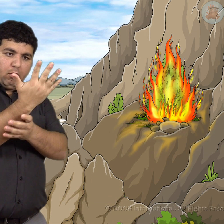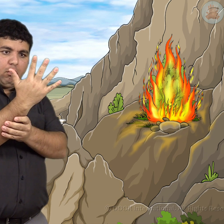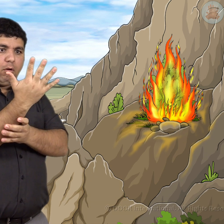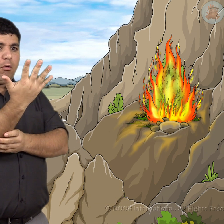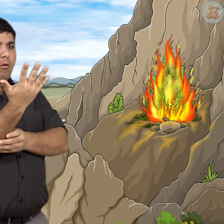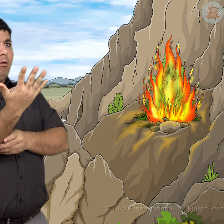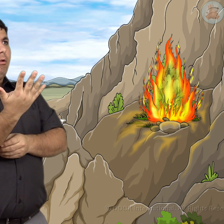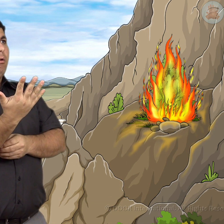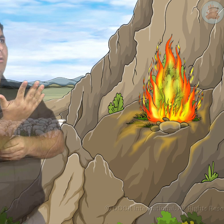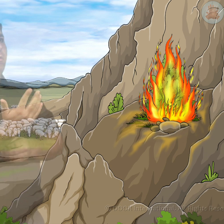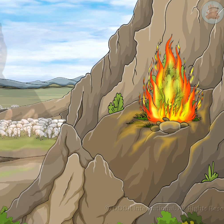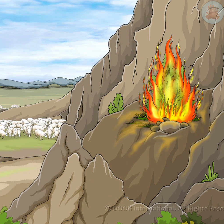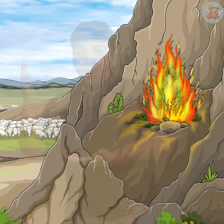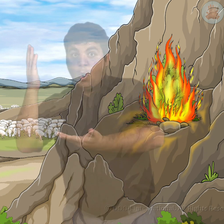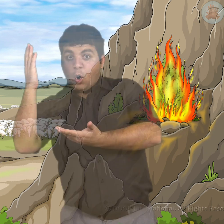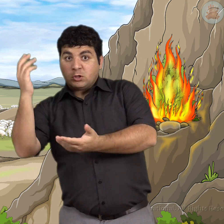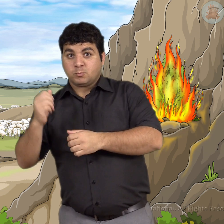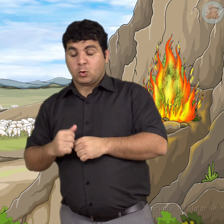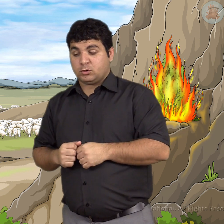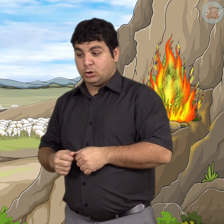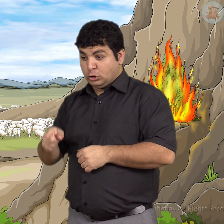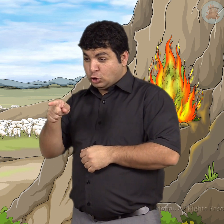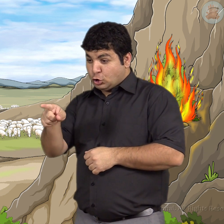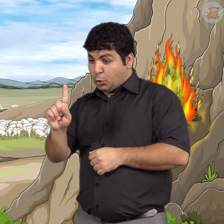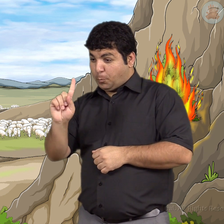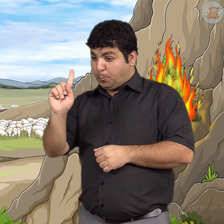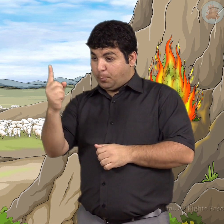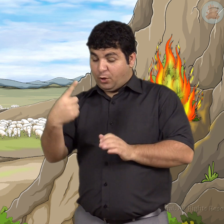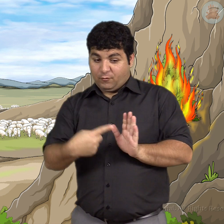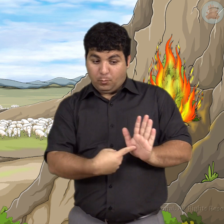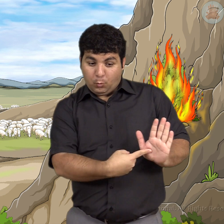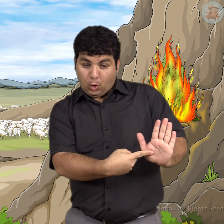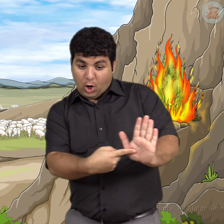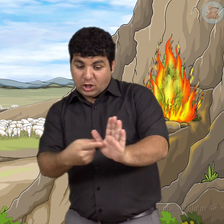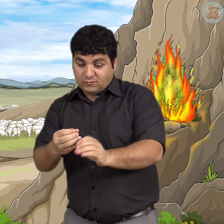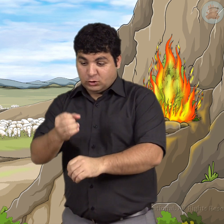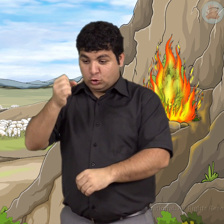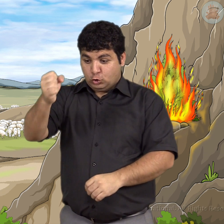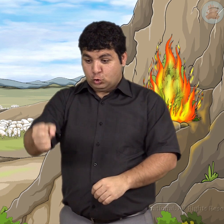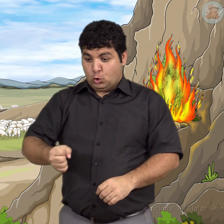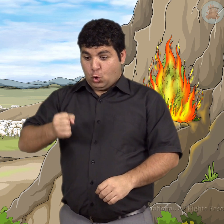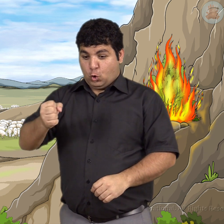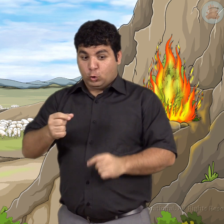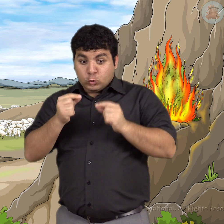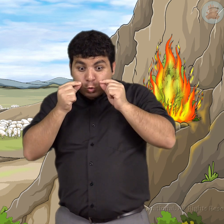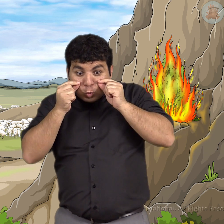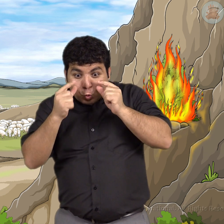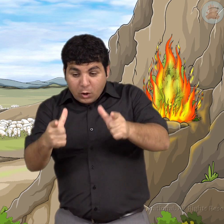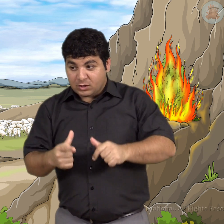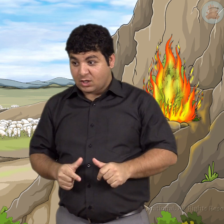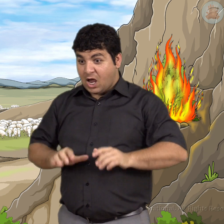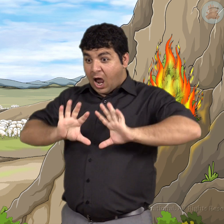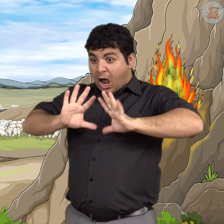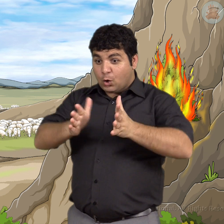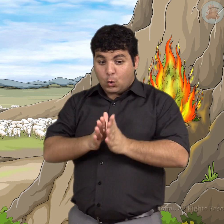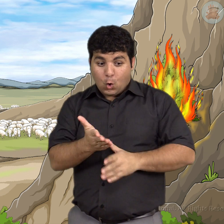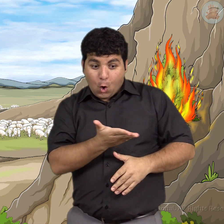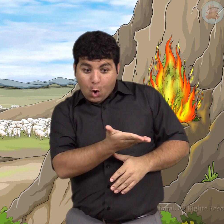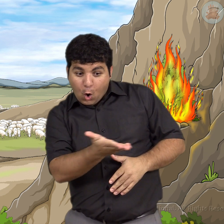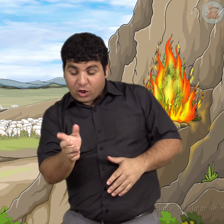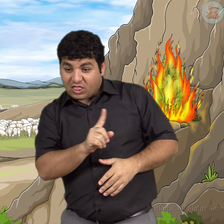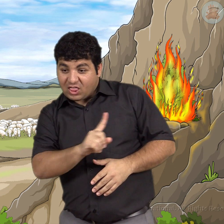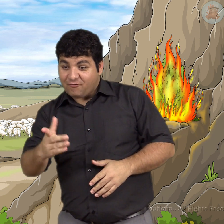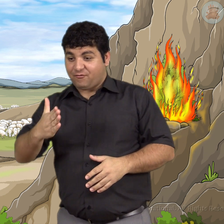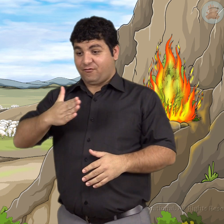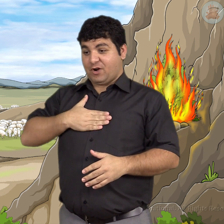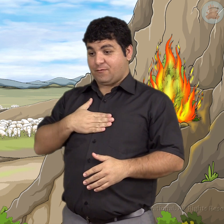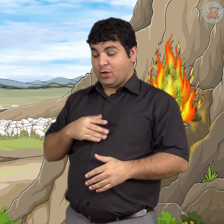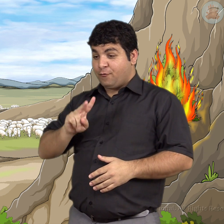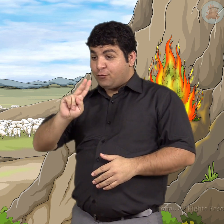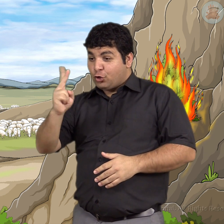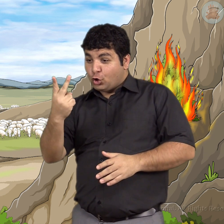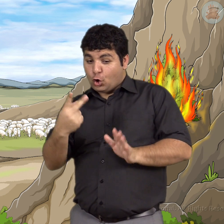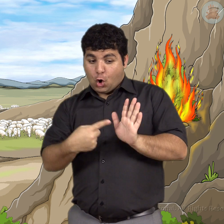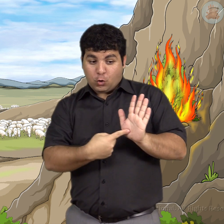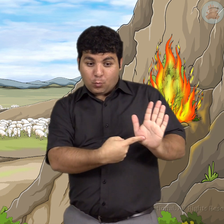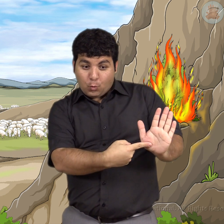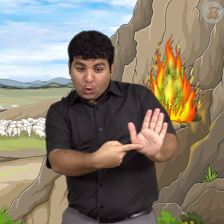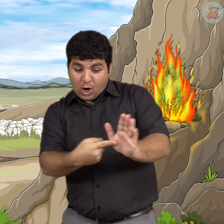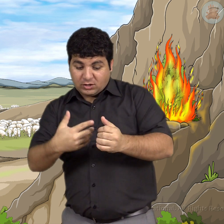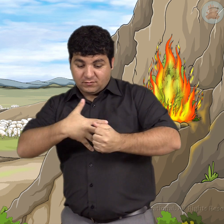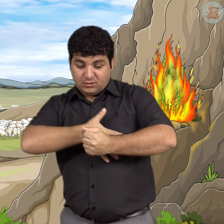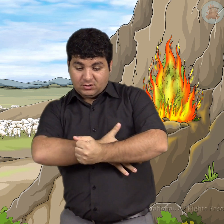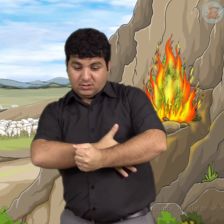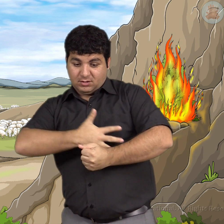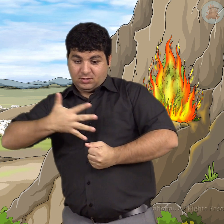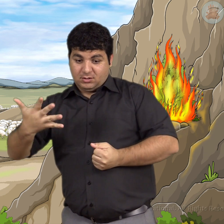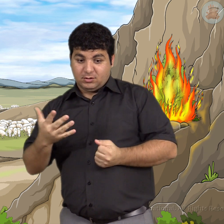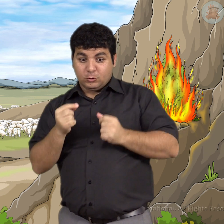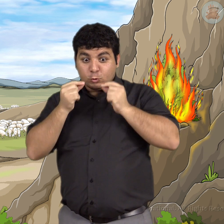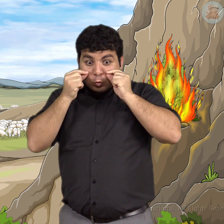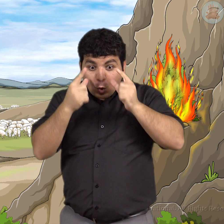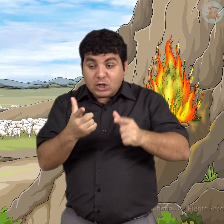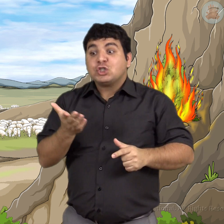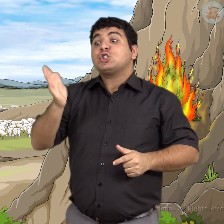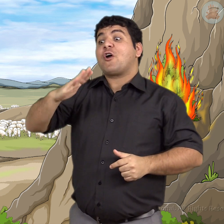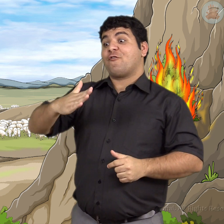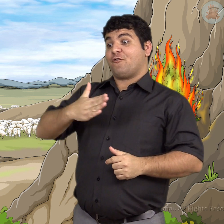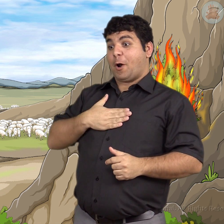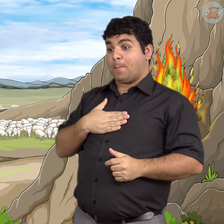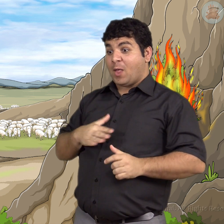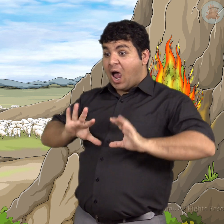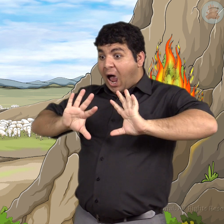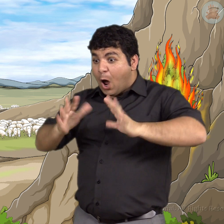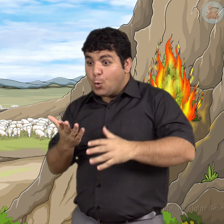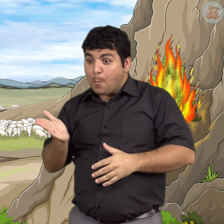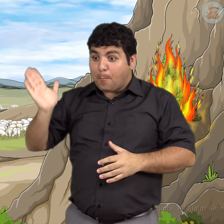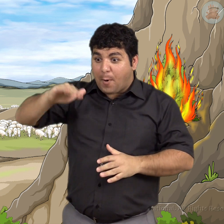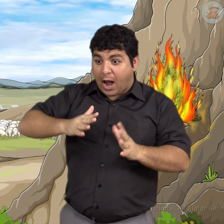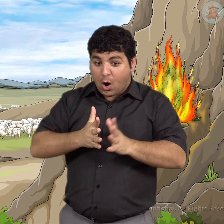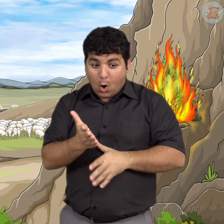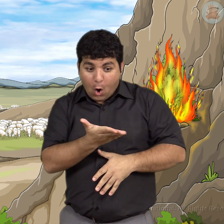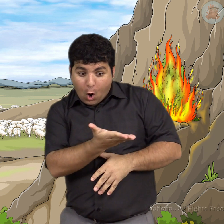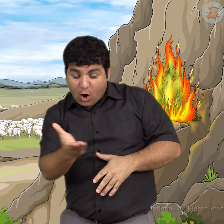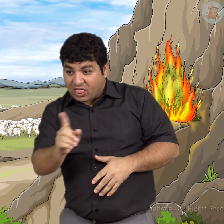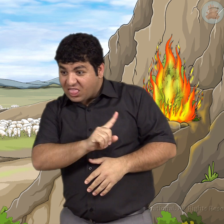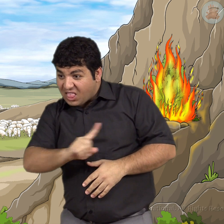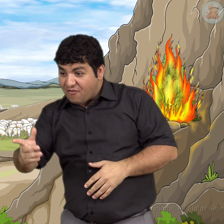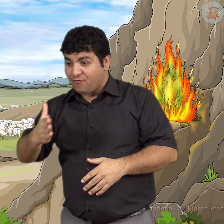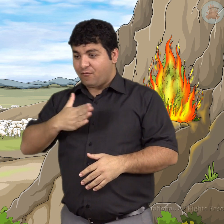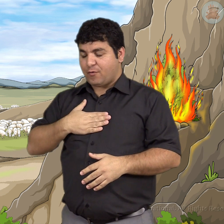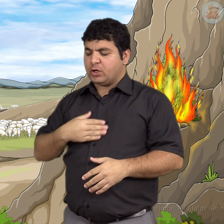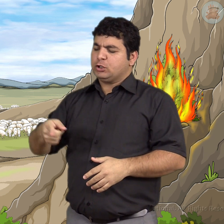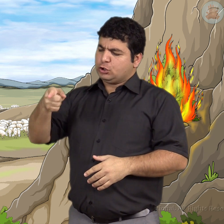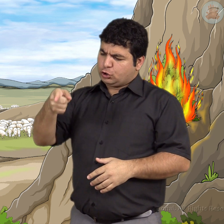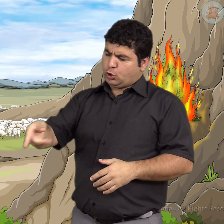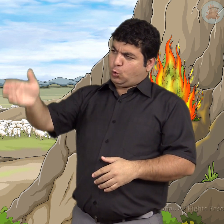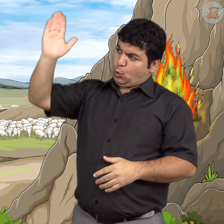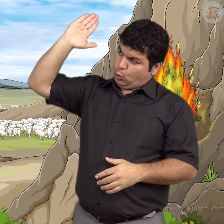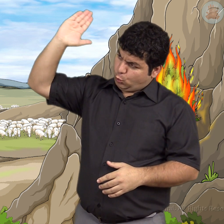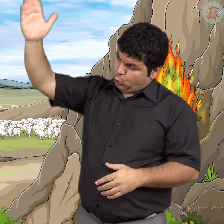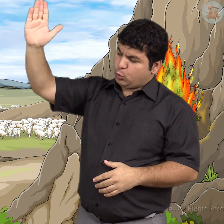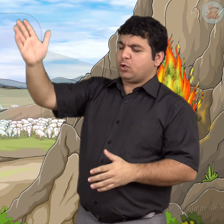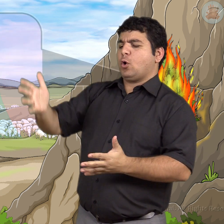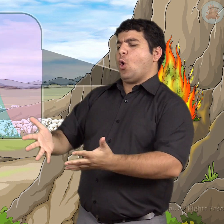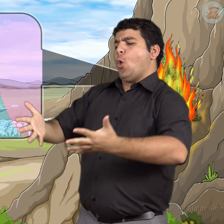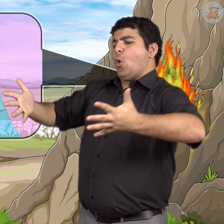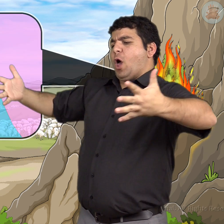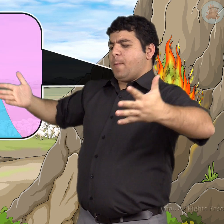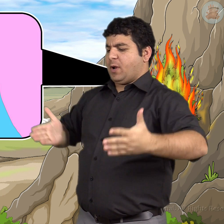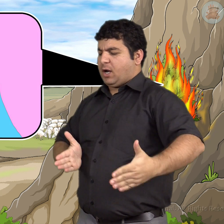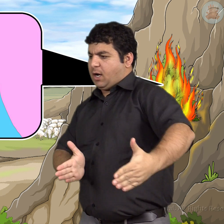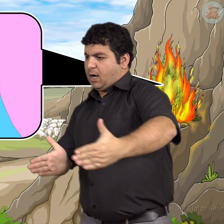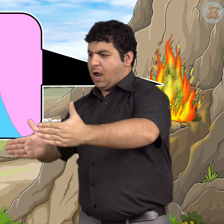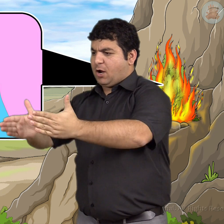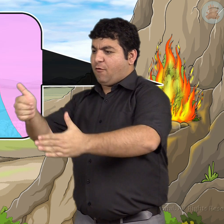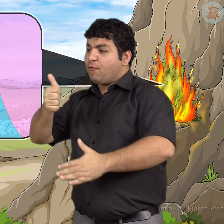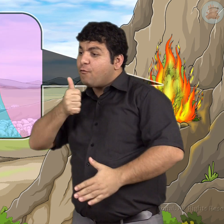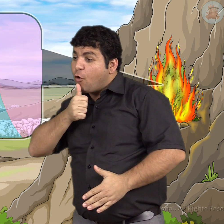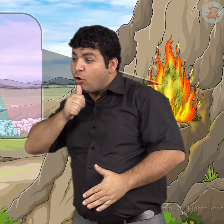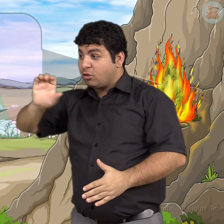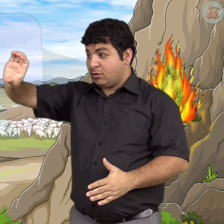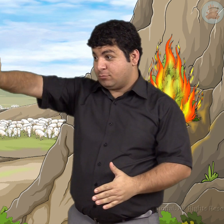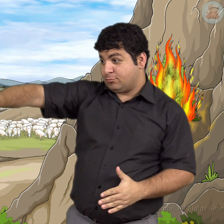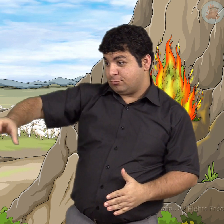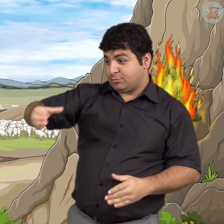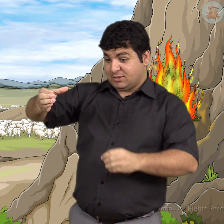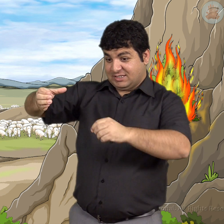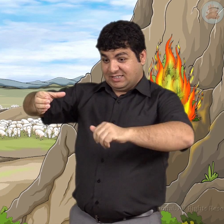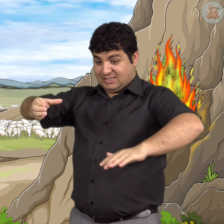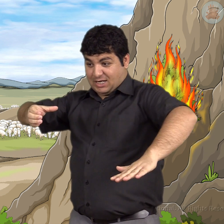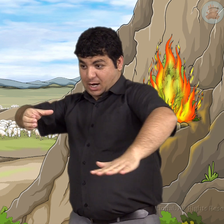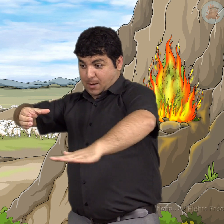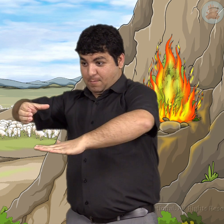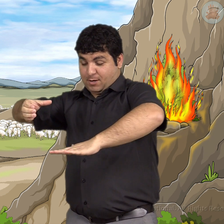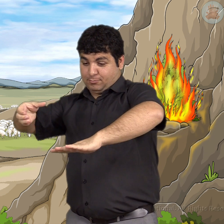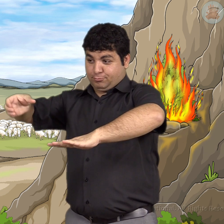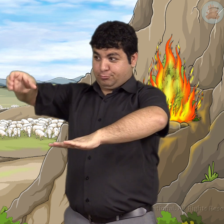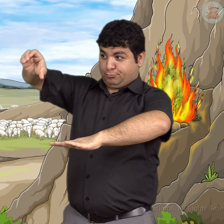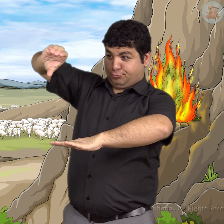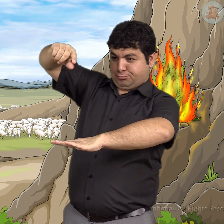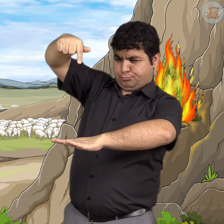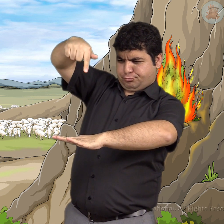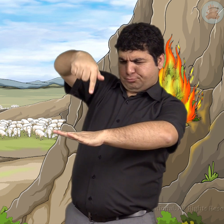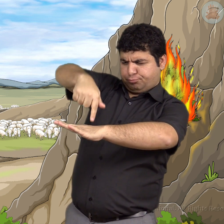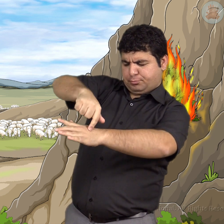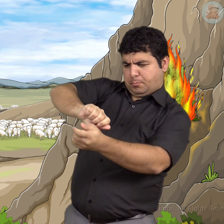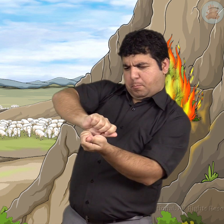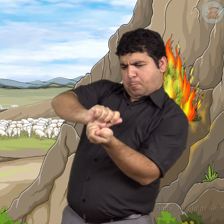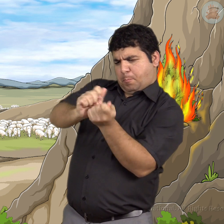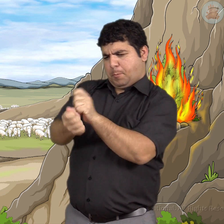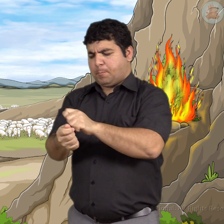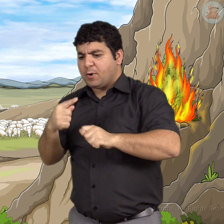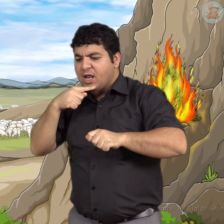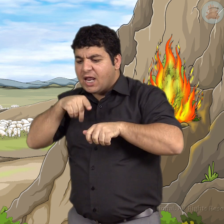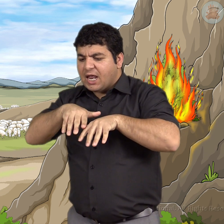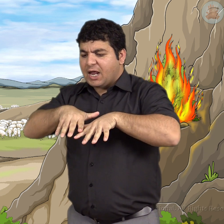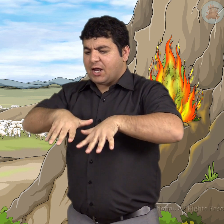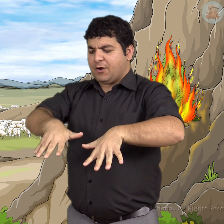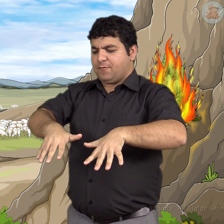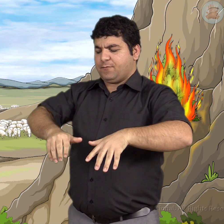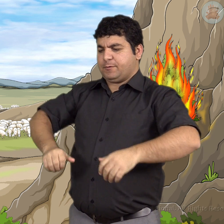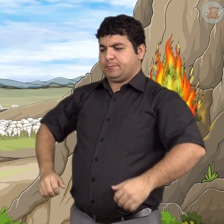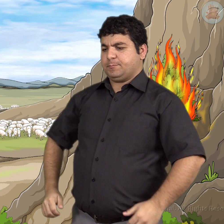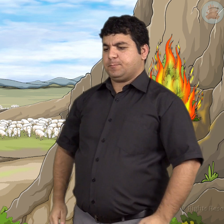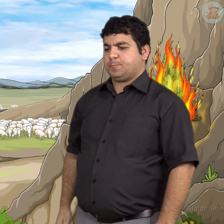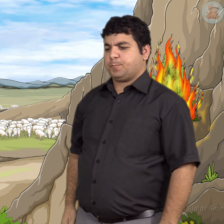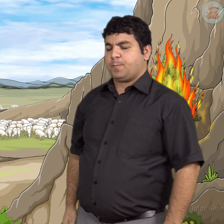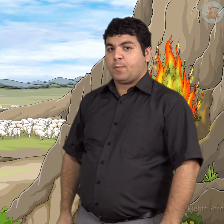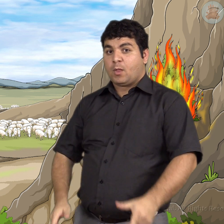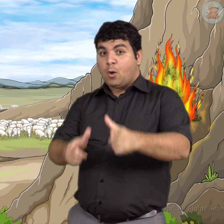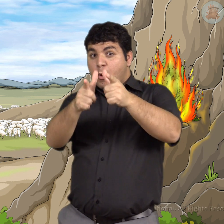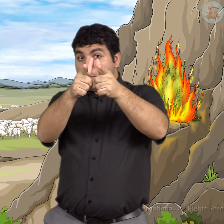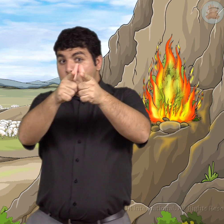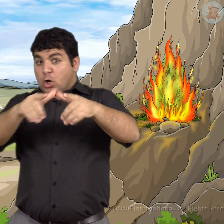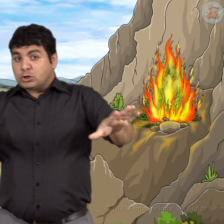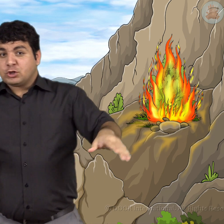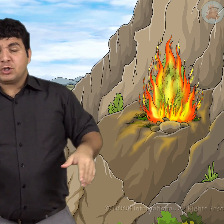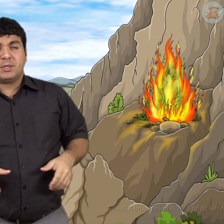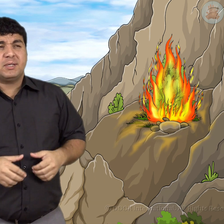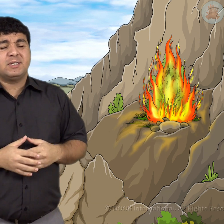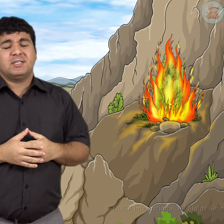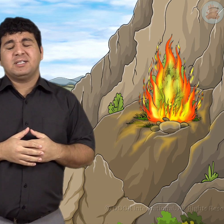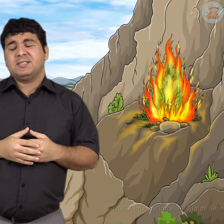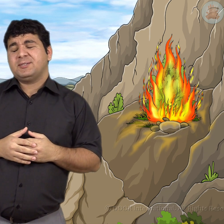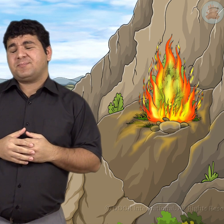And the LORD said, “If they refuse to believe you or heed the witness of the first sign, they may believe that of the second. But if they do not believe even these two signs or listen to your voice, take some water from the Nile and pour it on the dry ground.